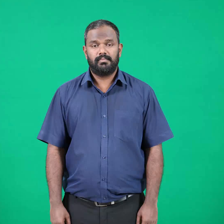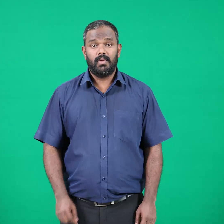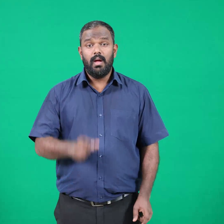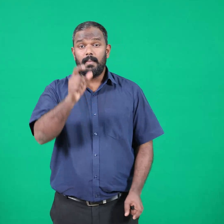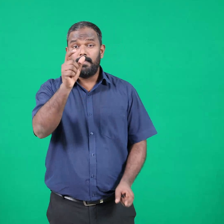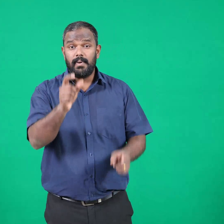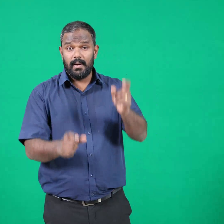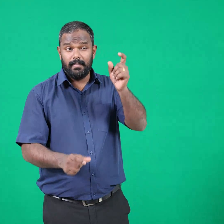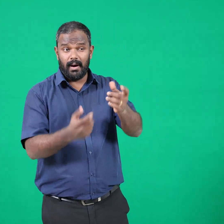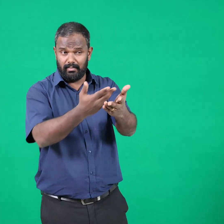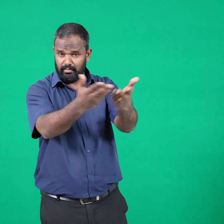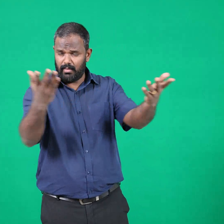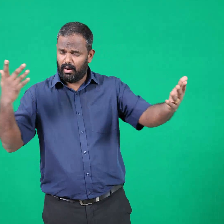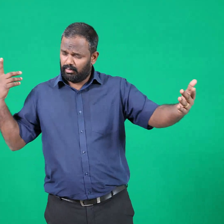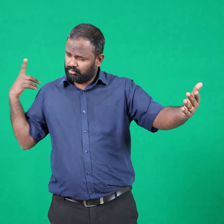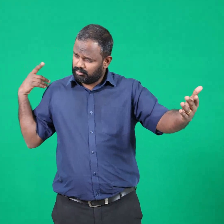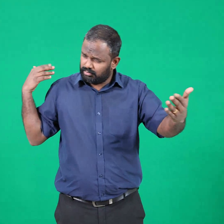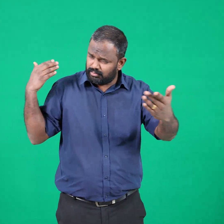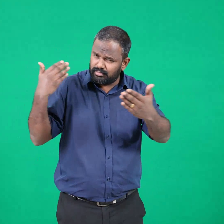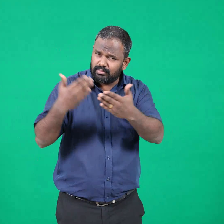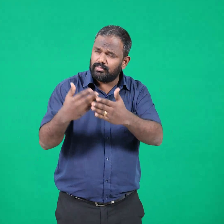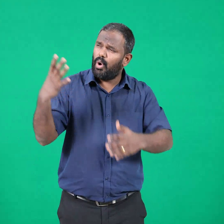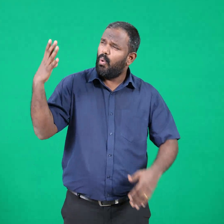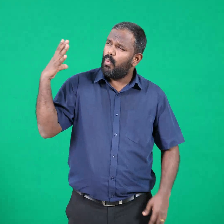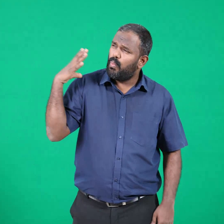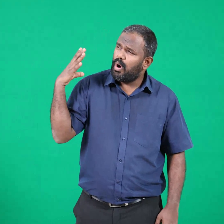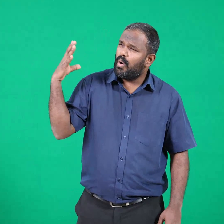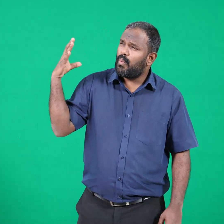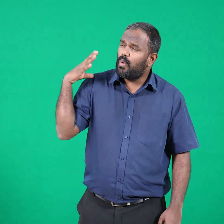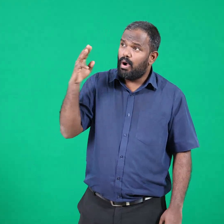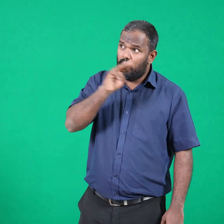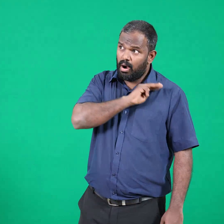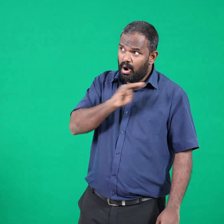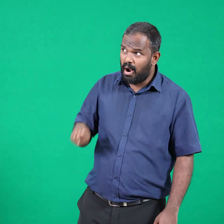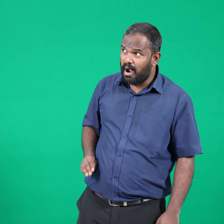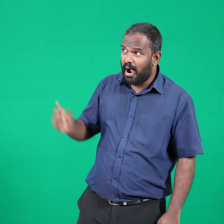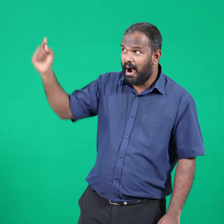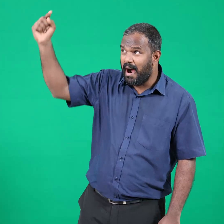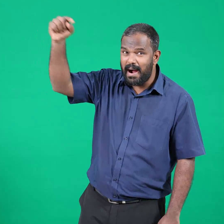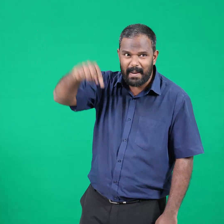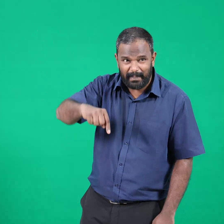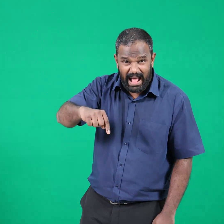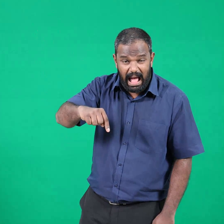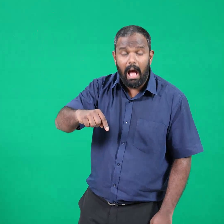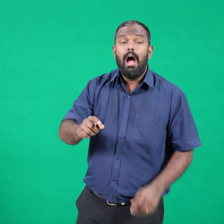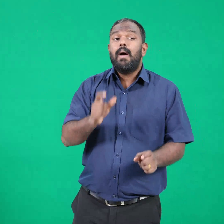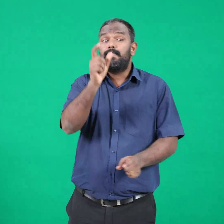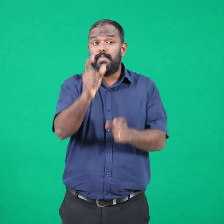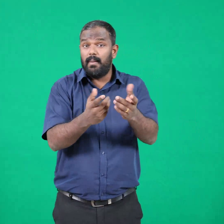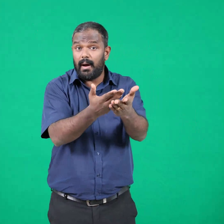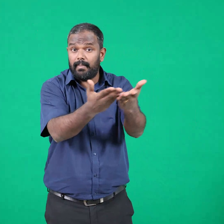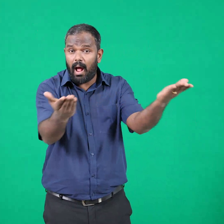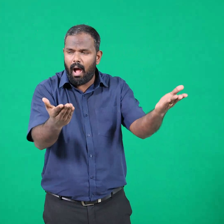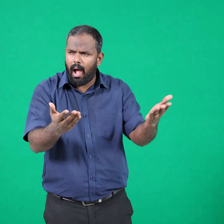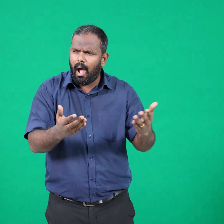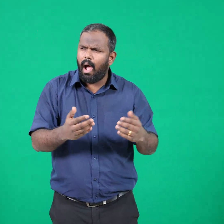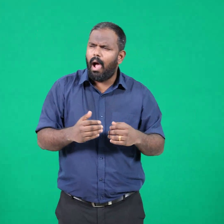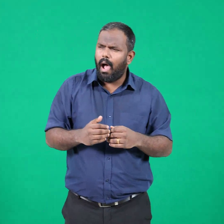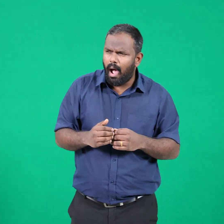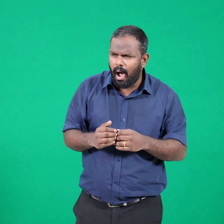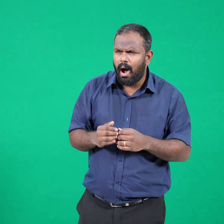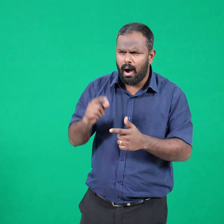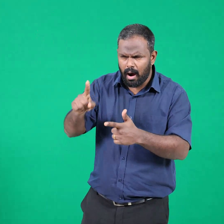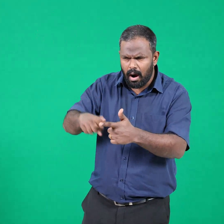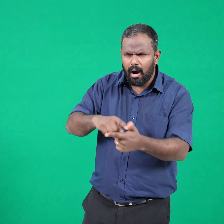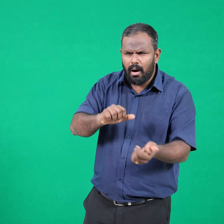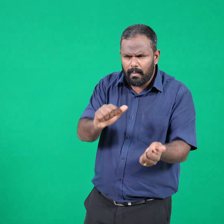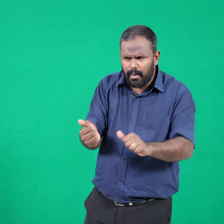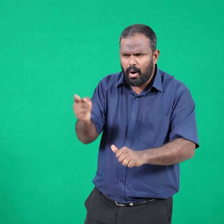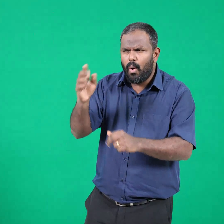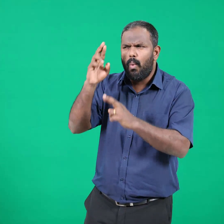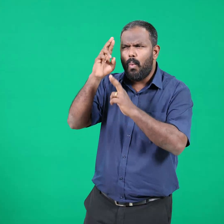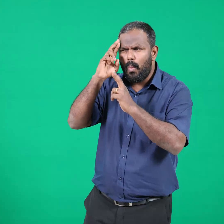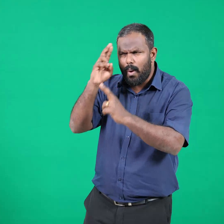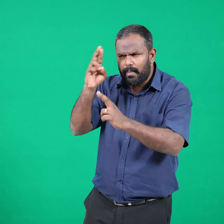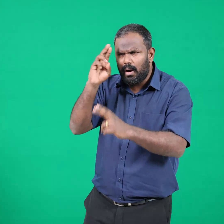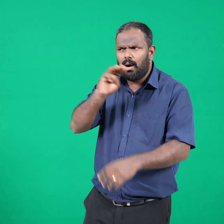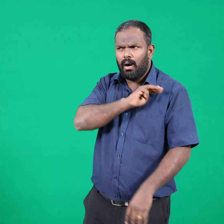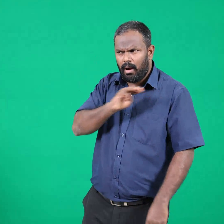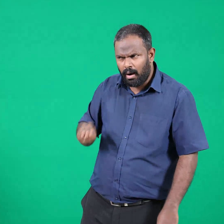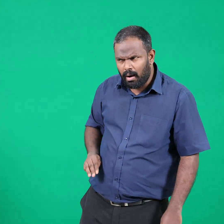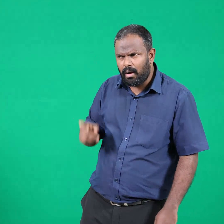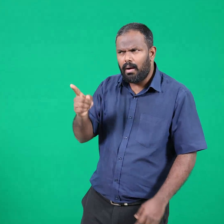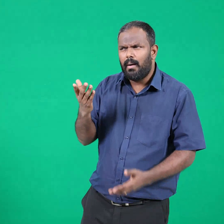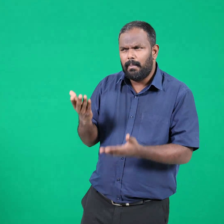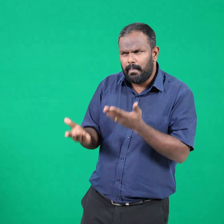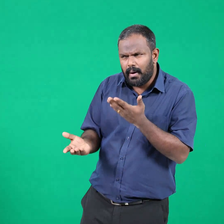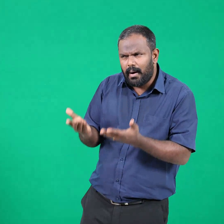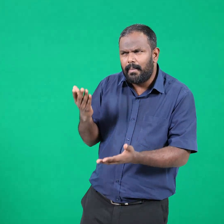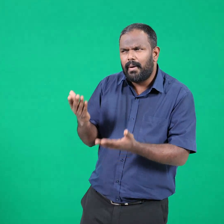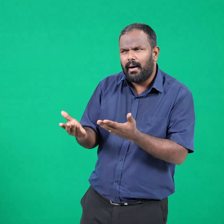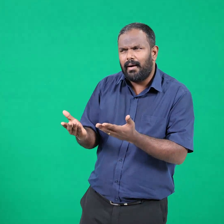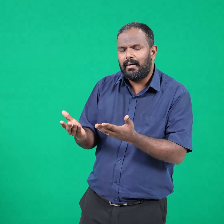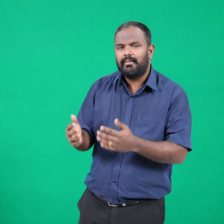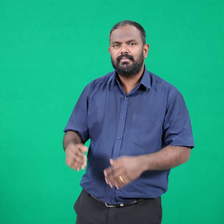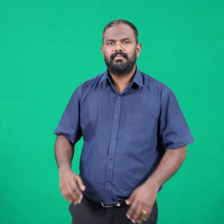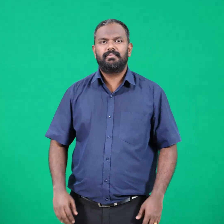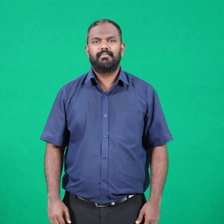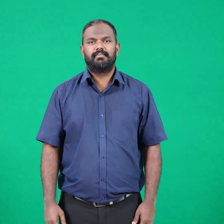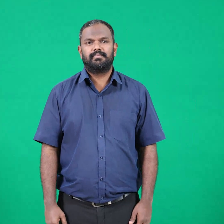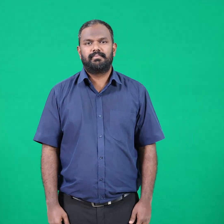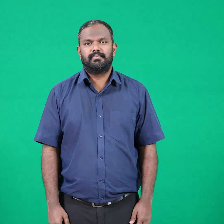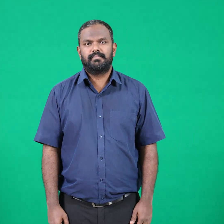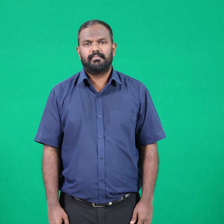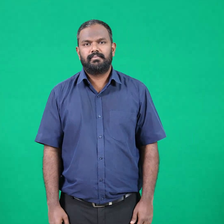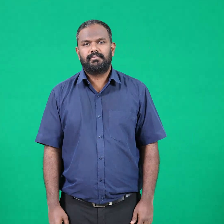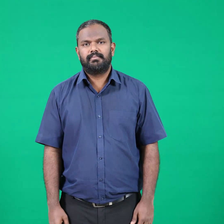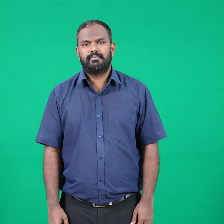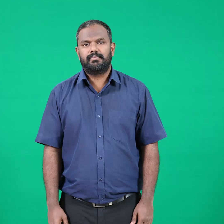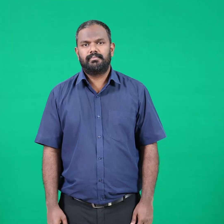The people were waiting expectantly and were all wondering in their hearts if John could be the Christ.